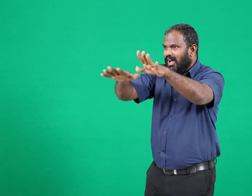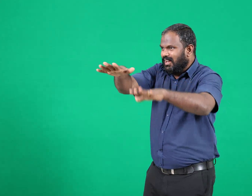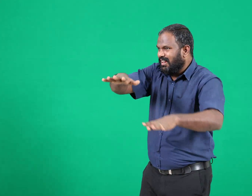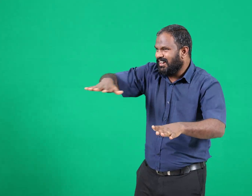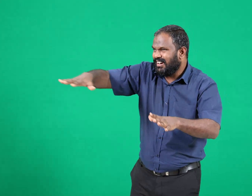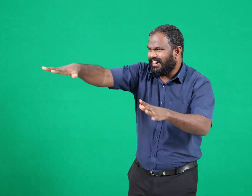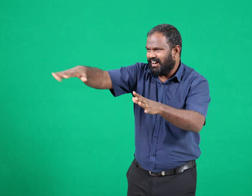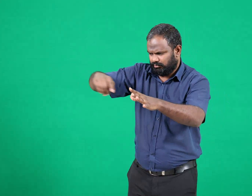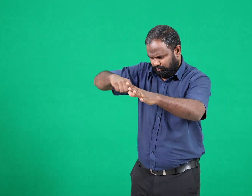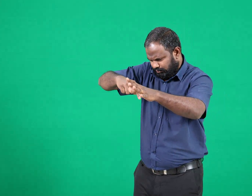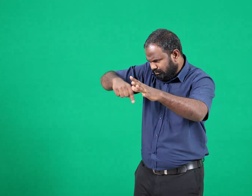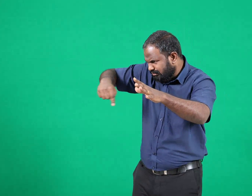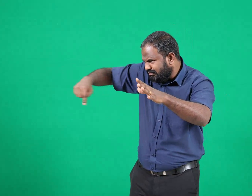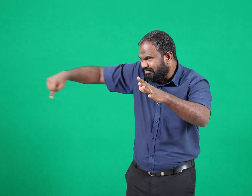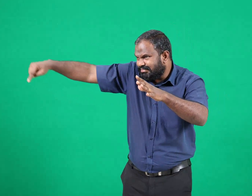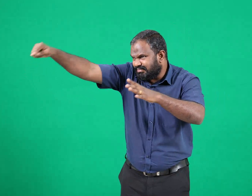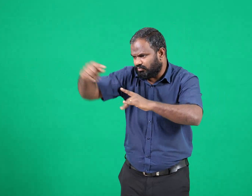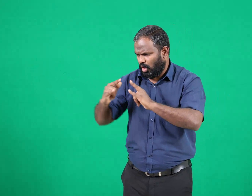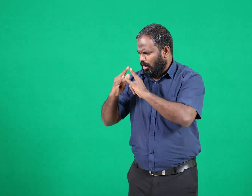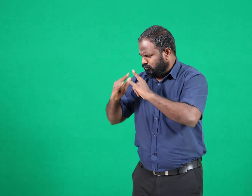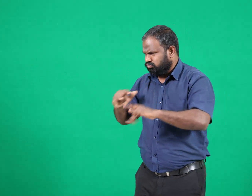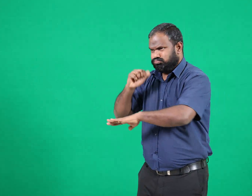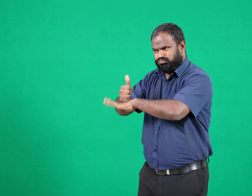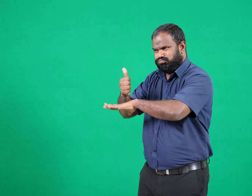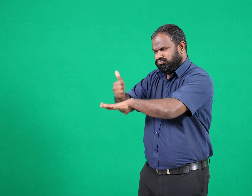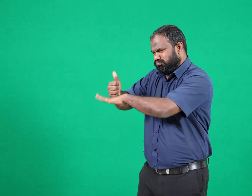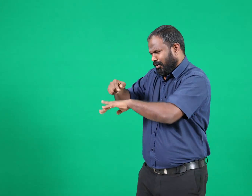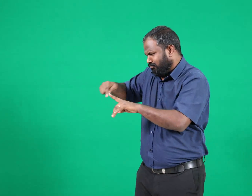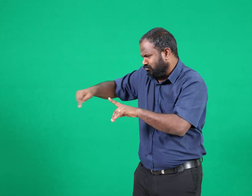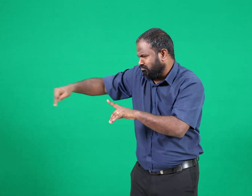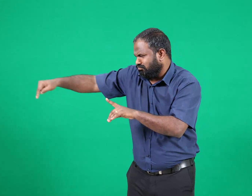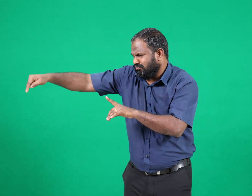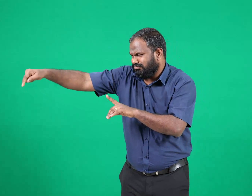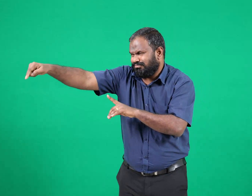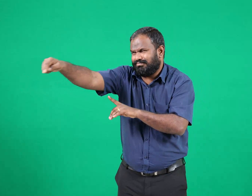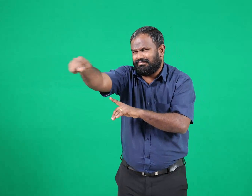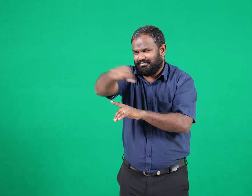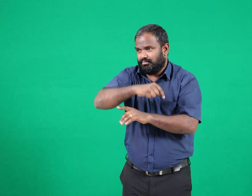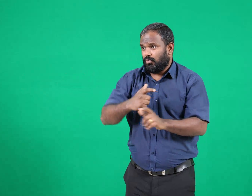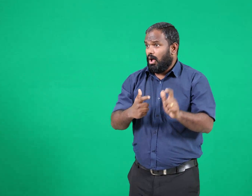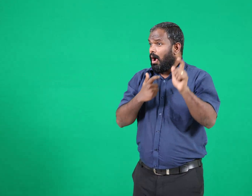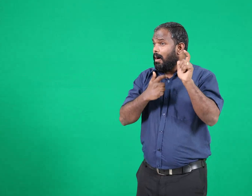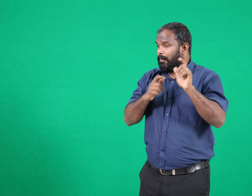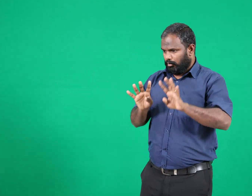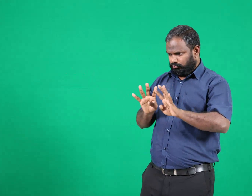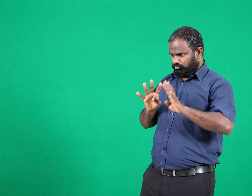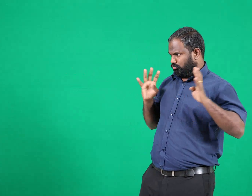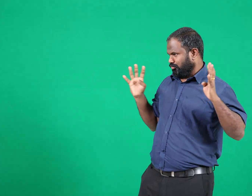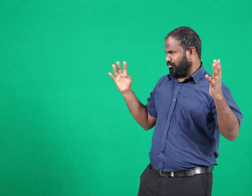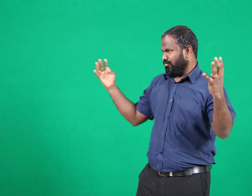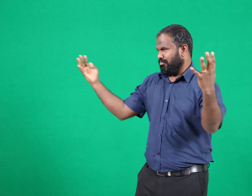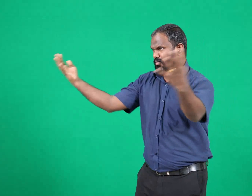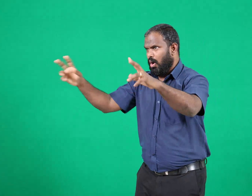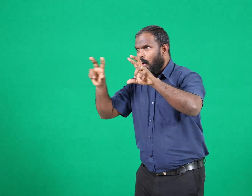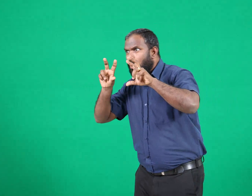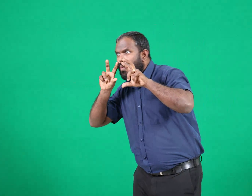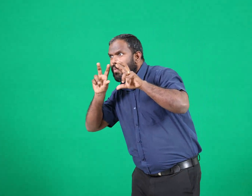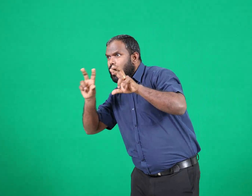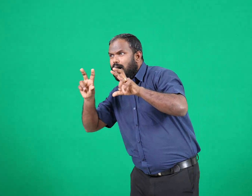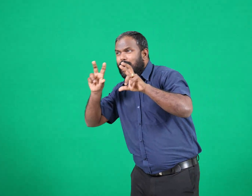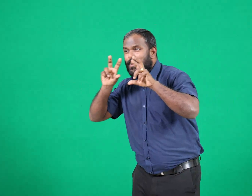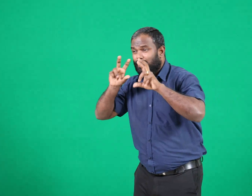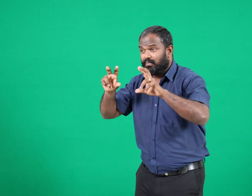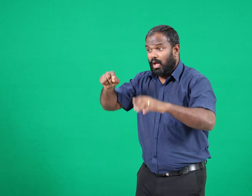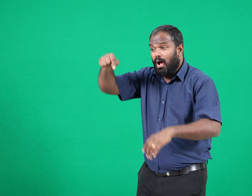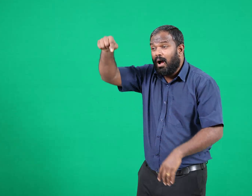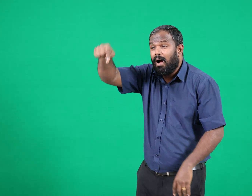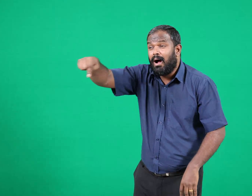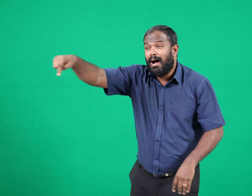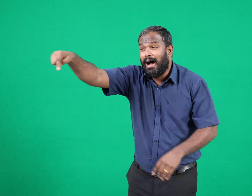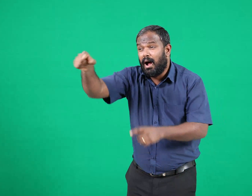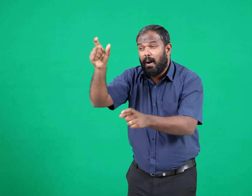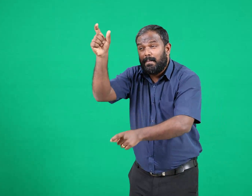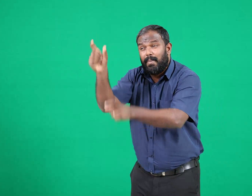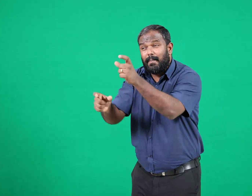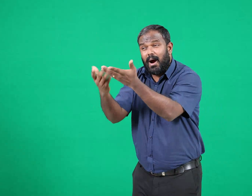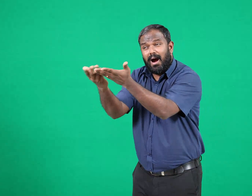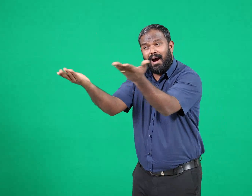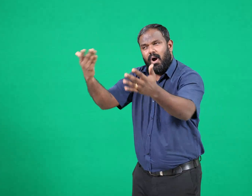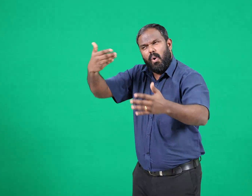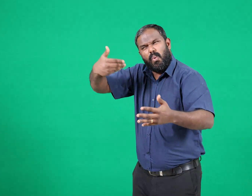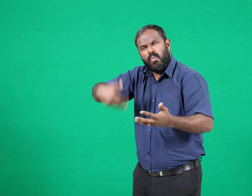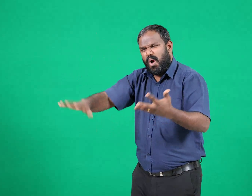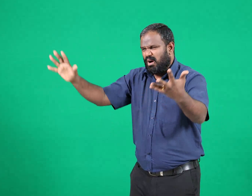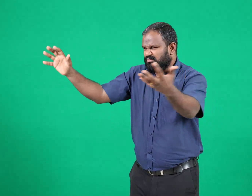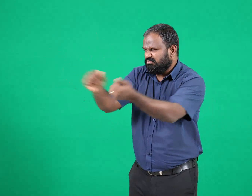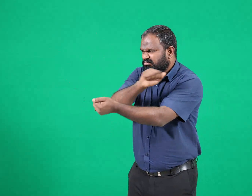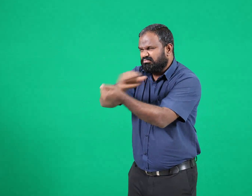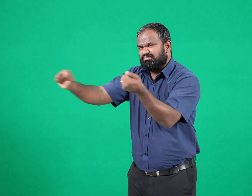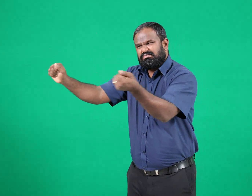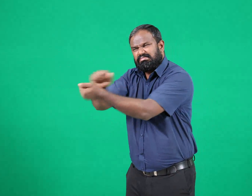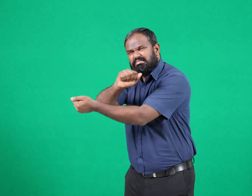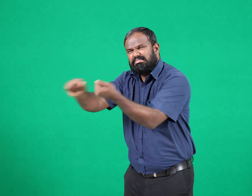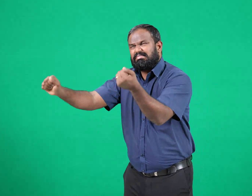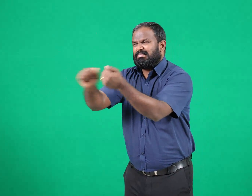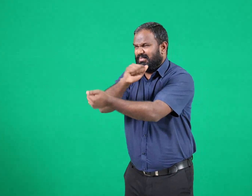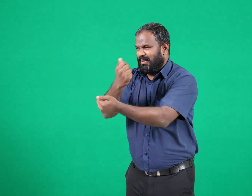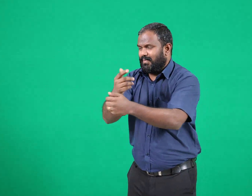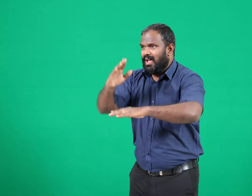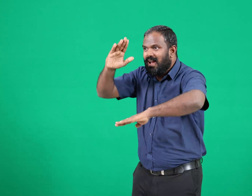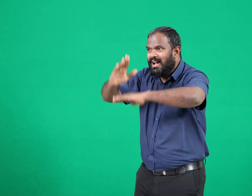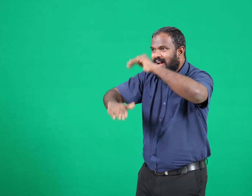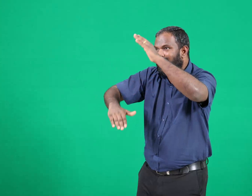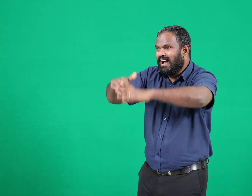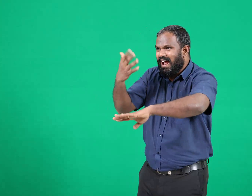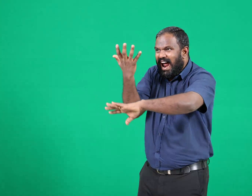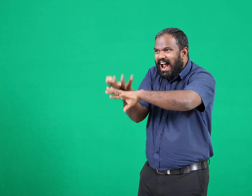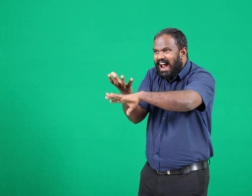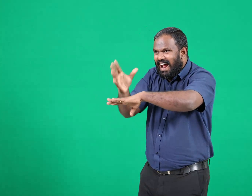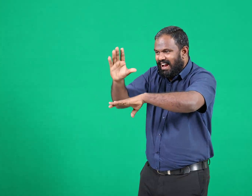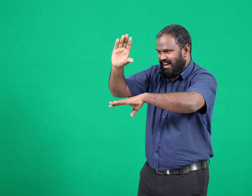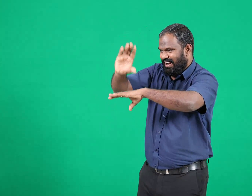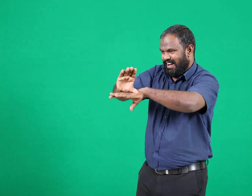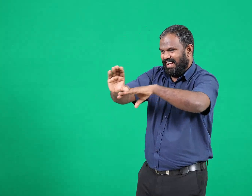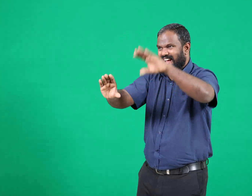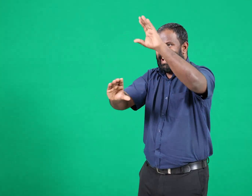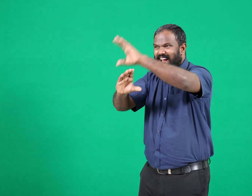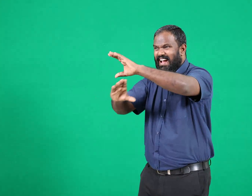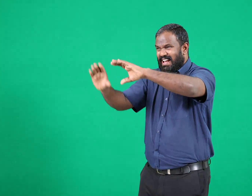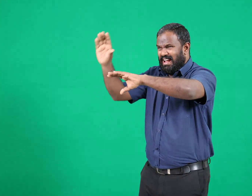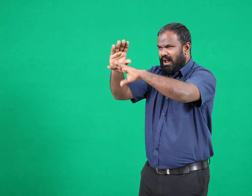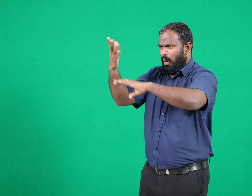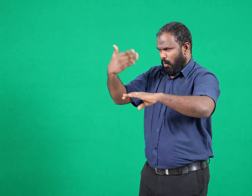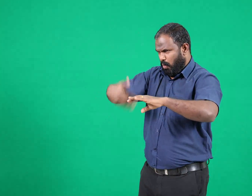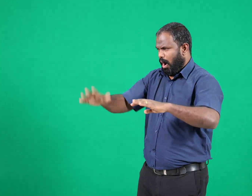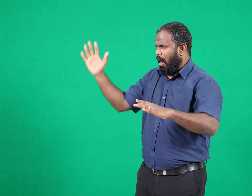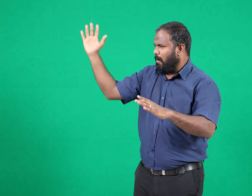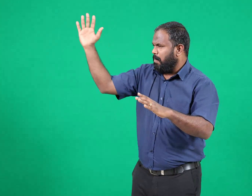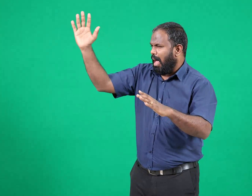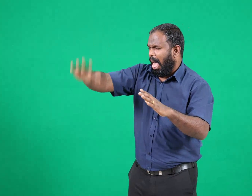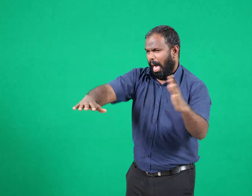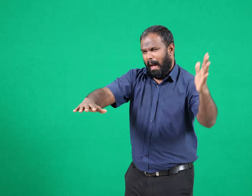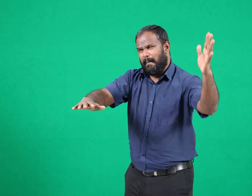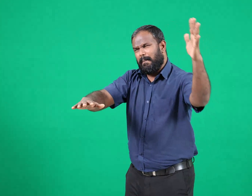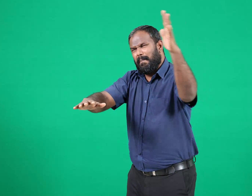They will level you to the ground- you and the children within your walls.